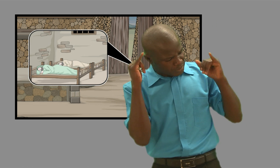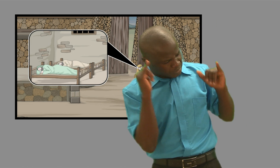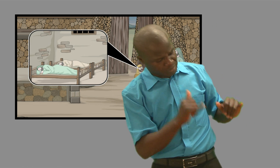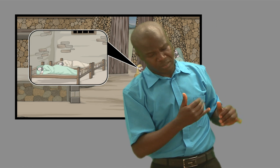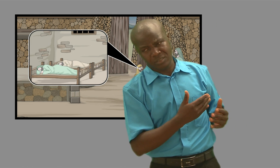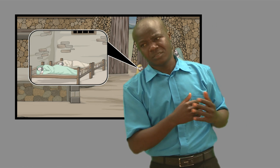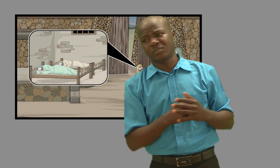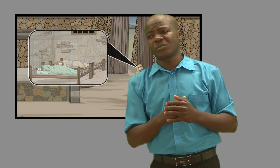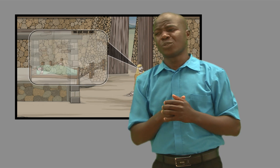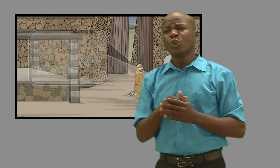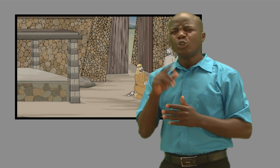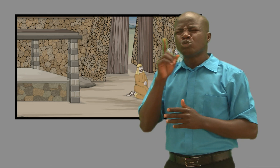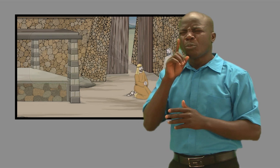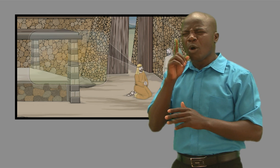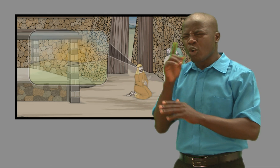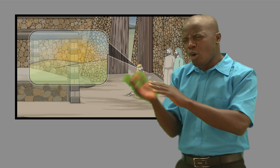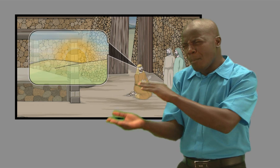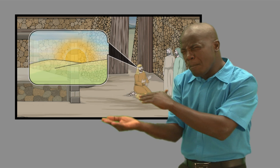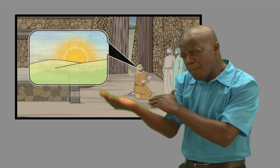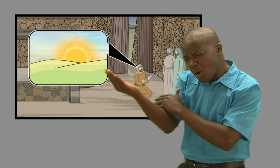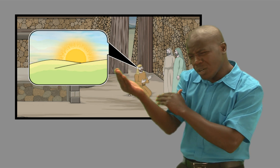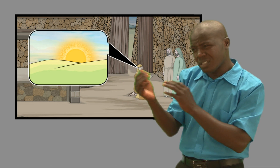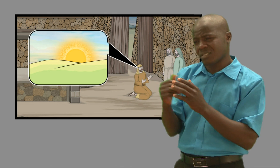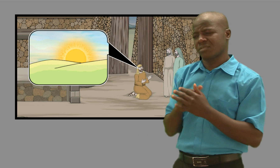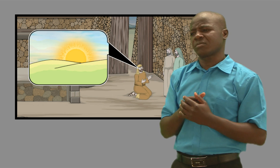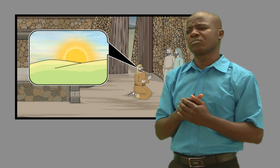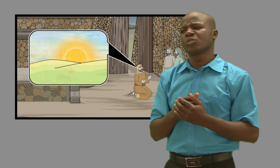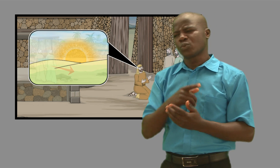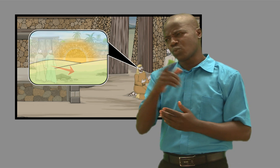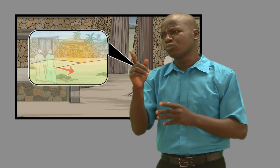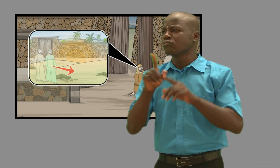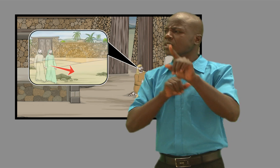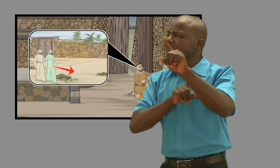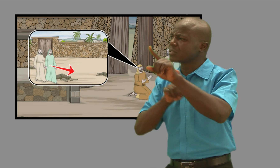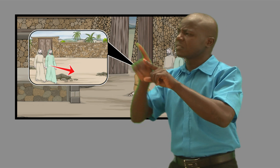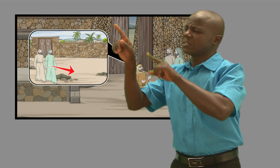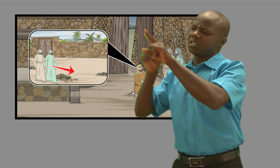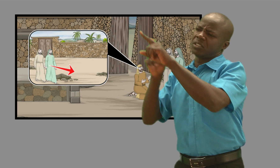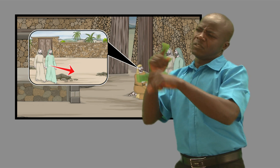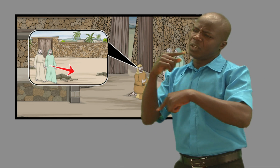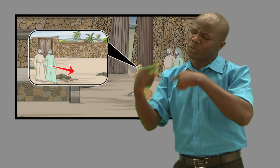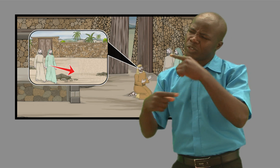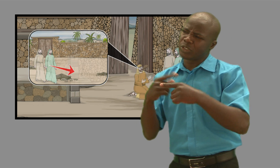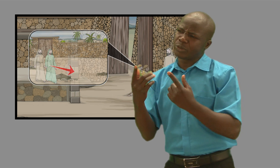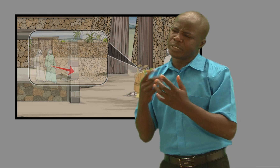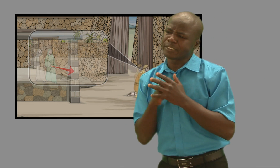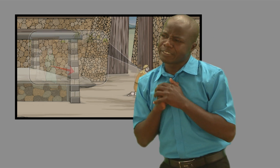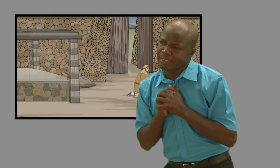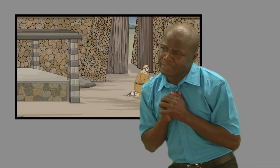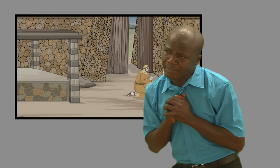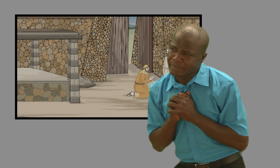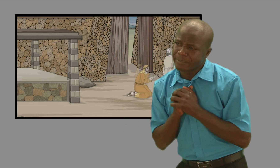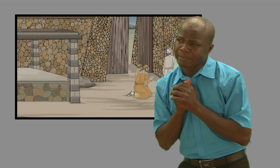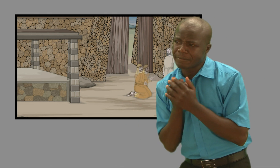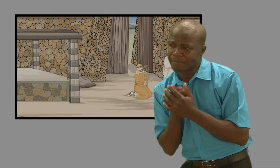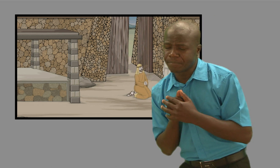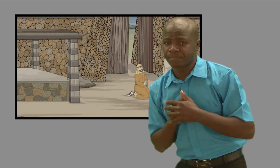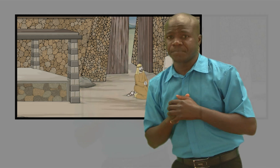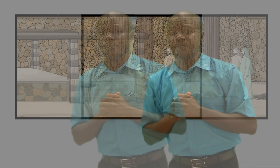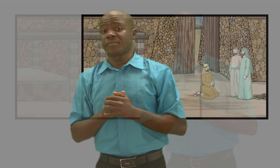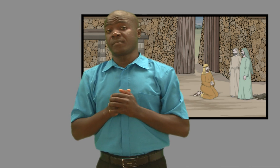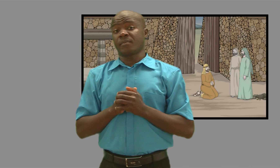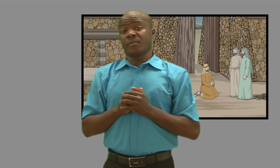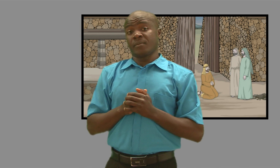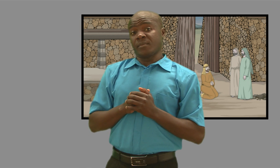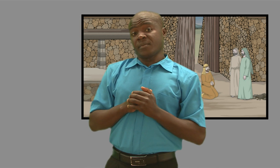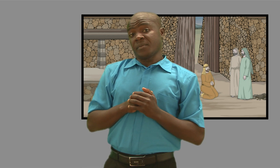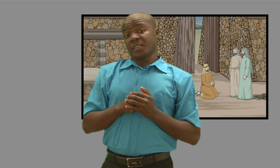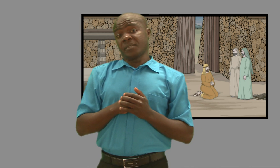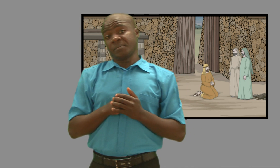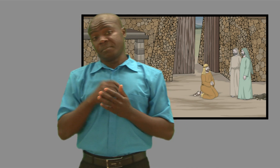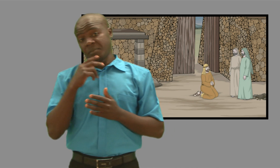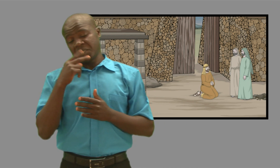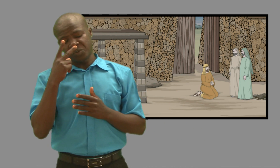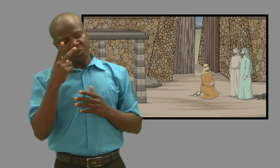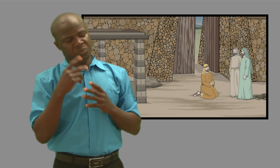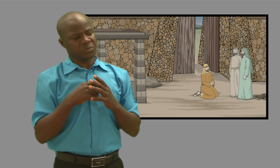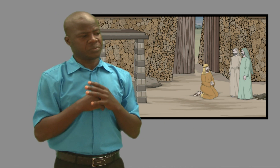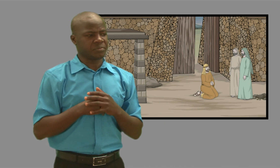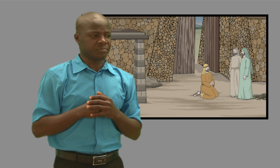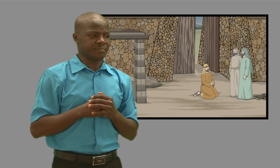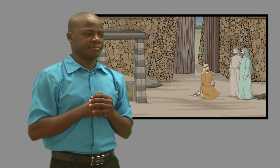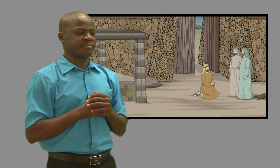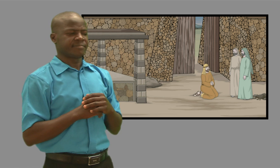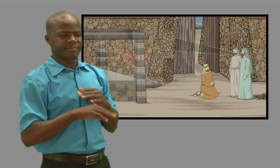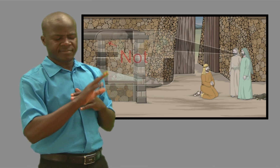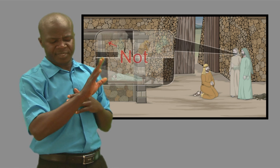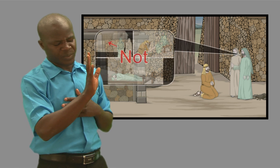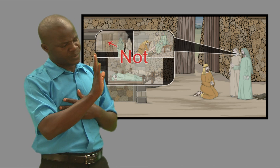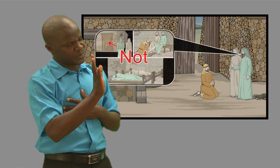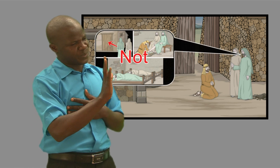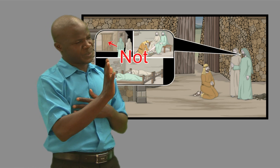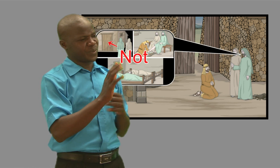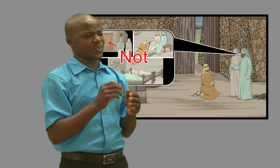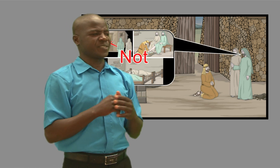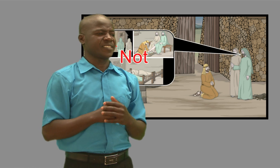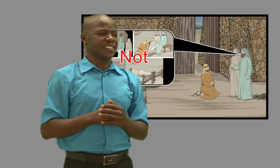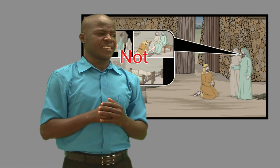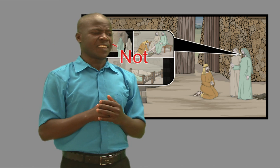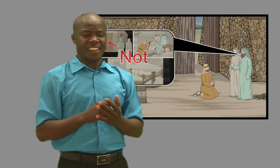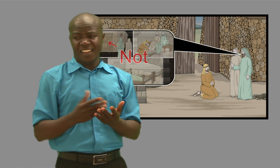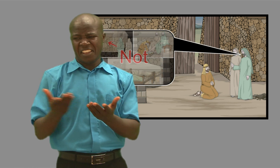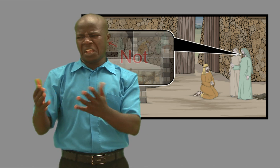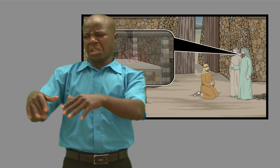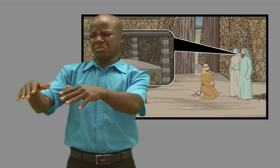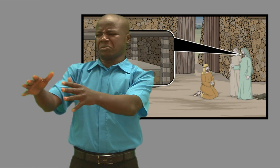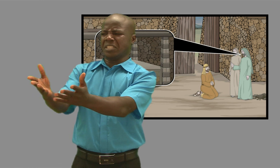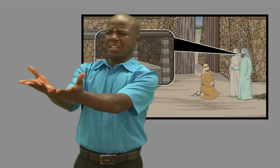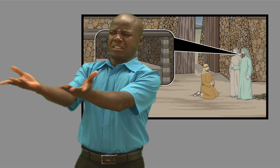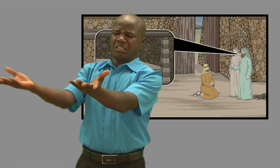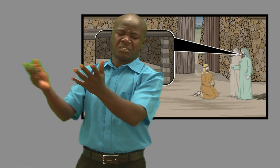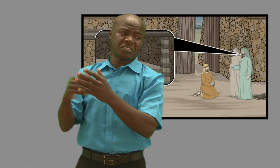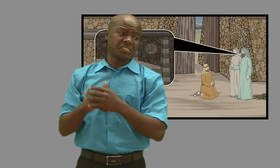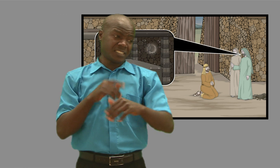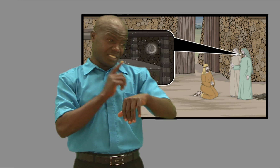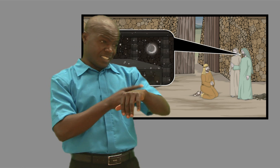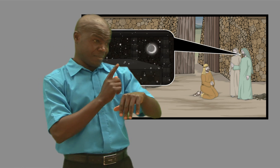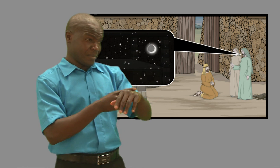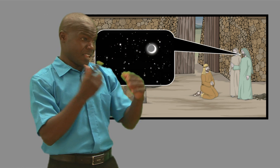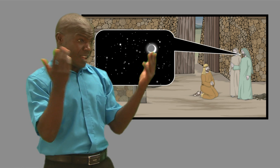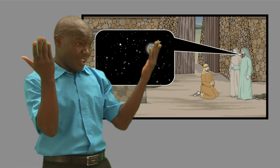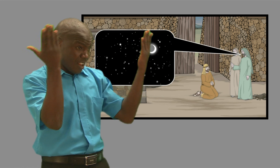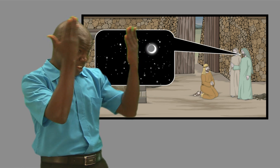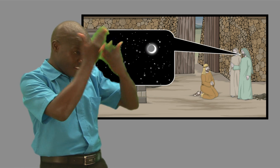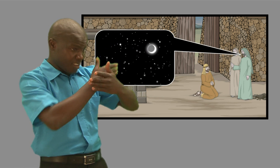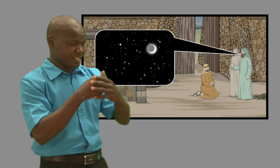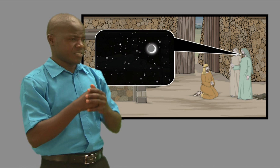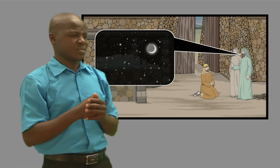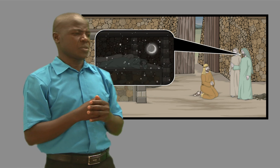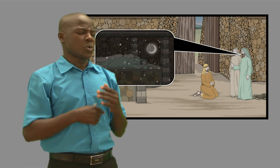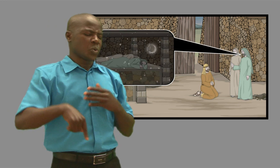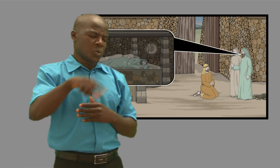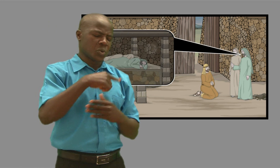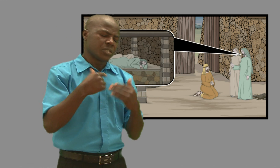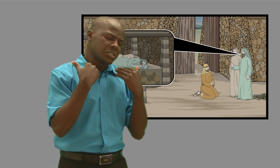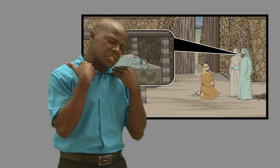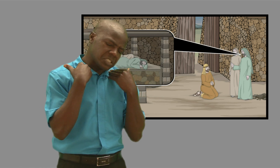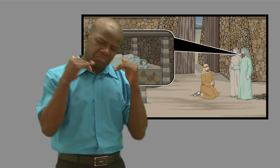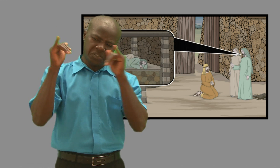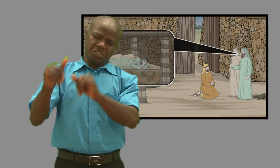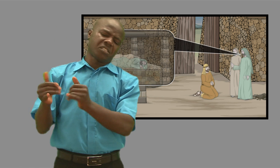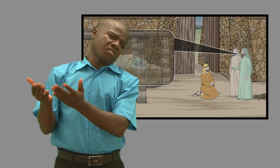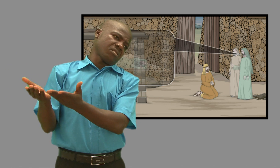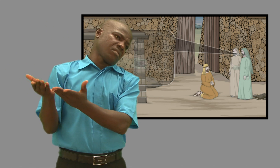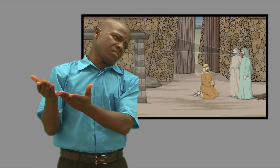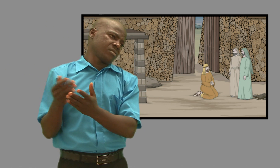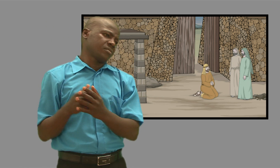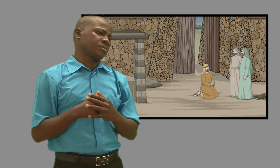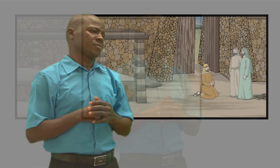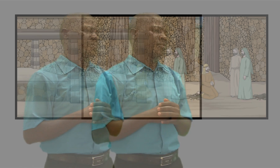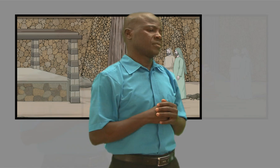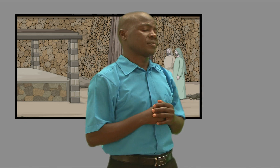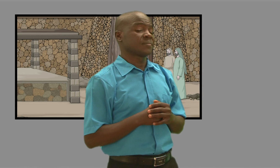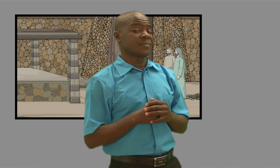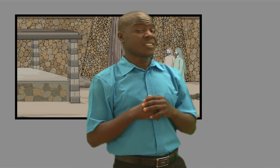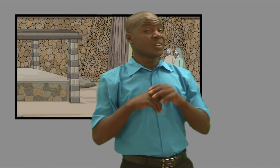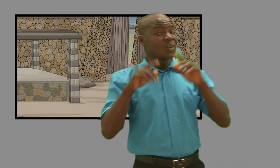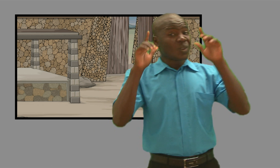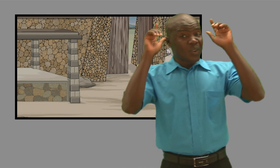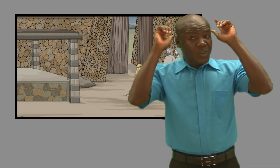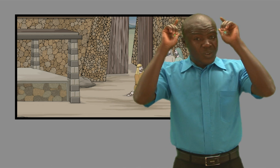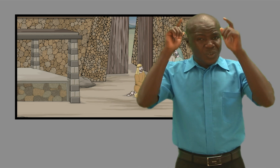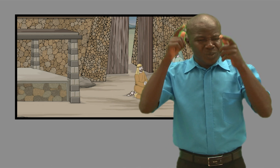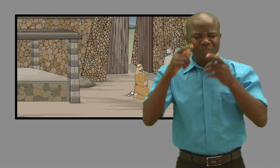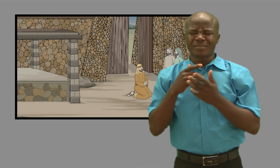Then you can rise early and go on your way.” “No,” they answered, “we will spend the night in the square.”